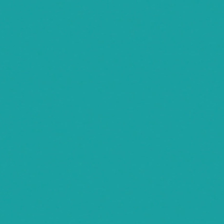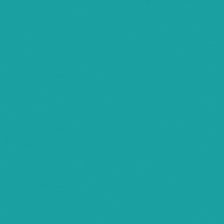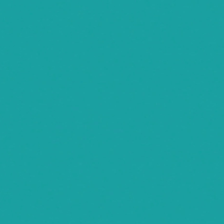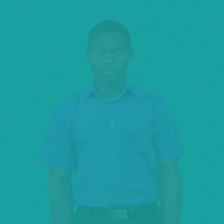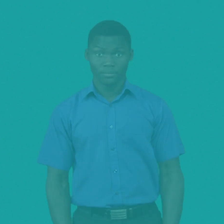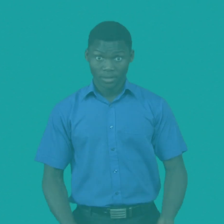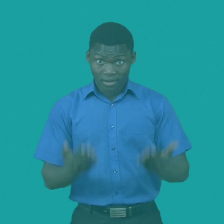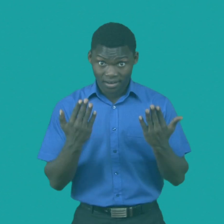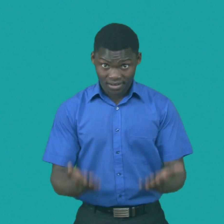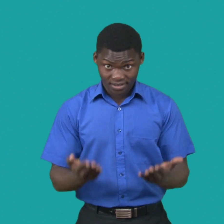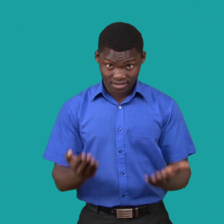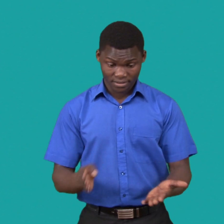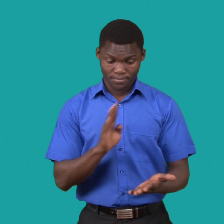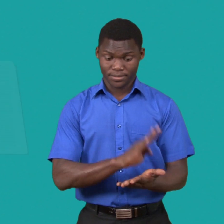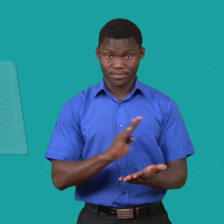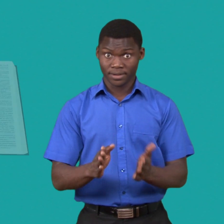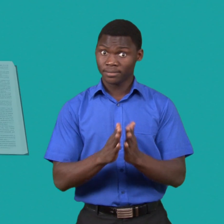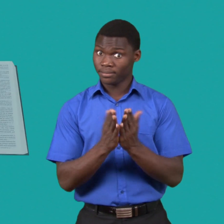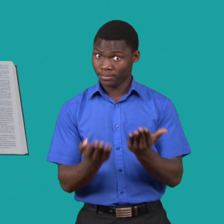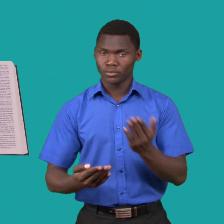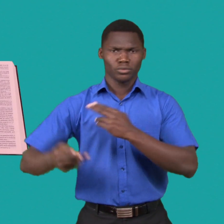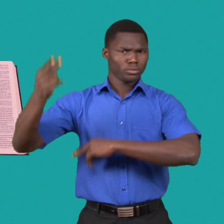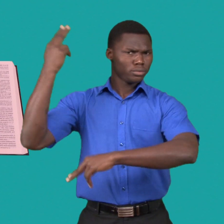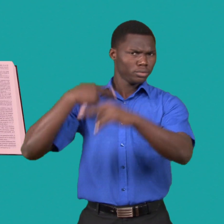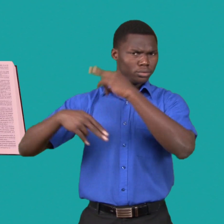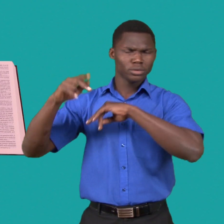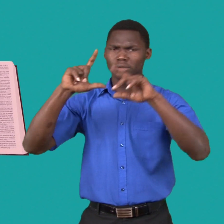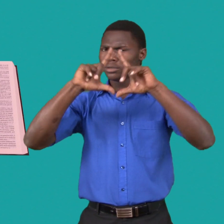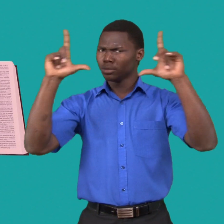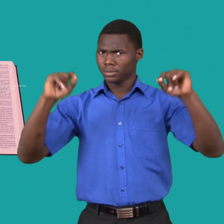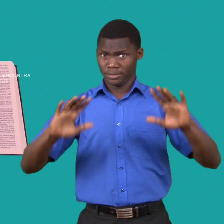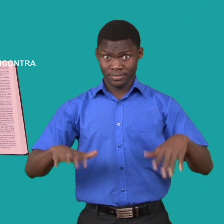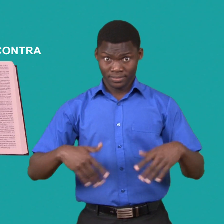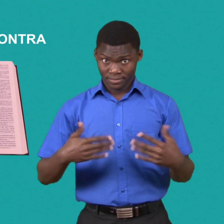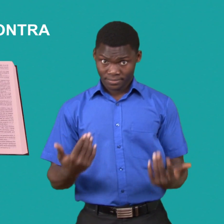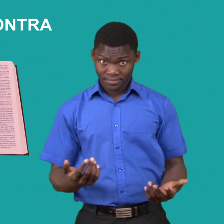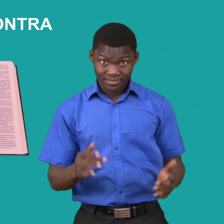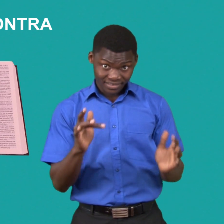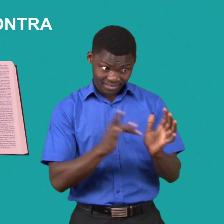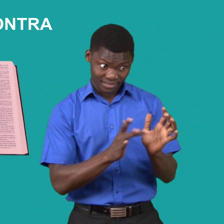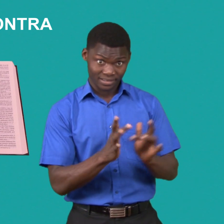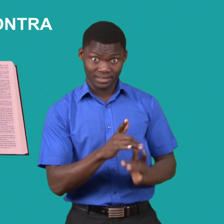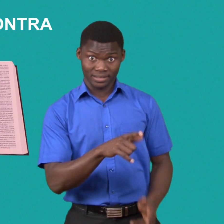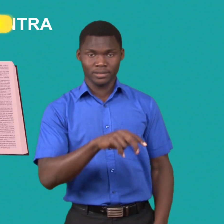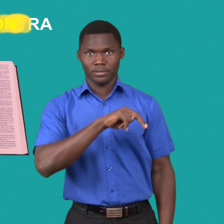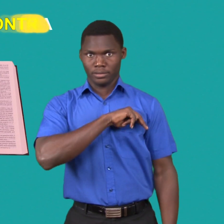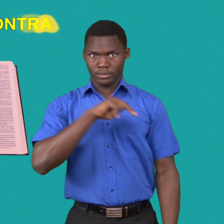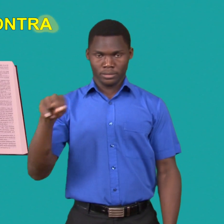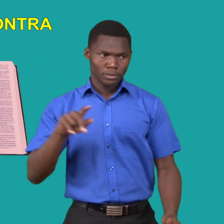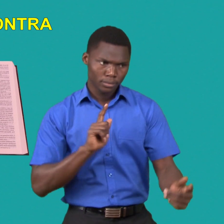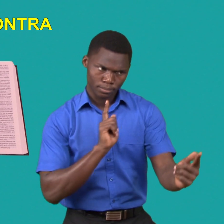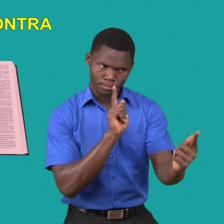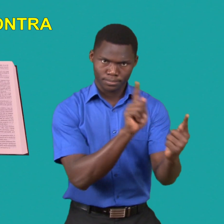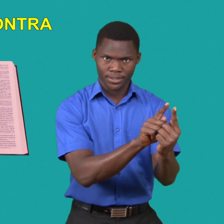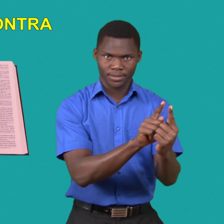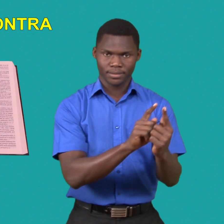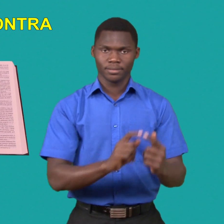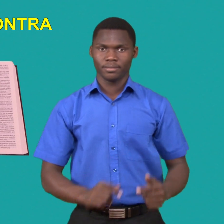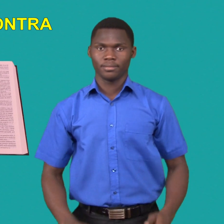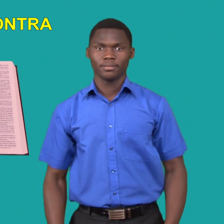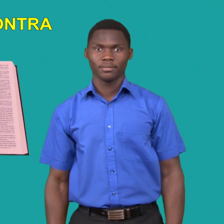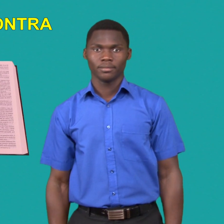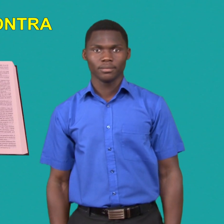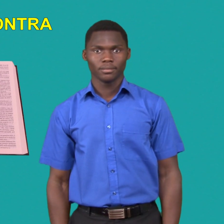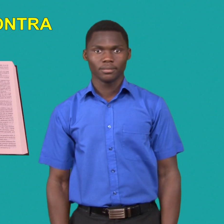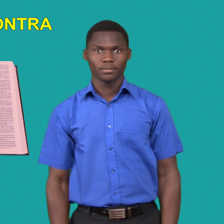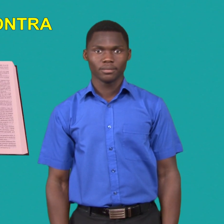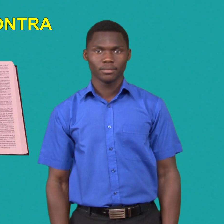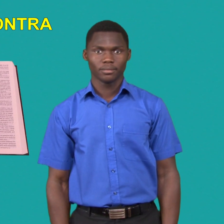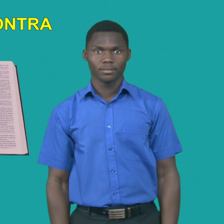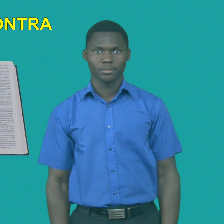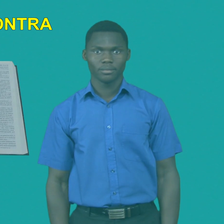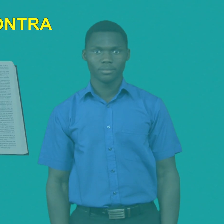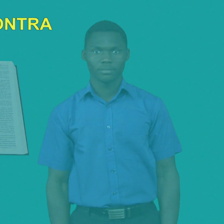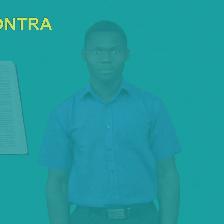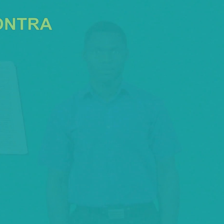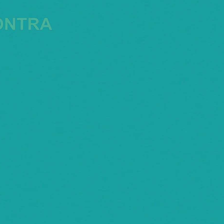Nicodemus meets Jesus